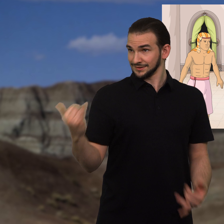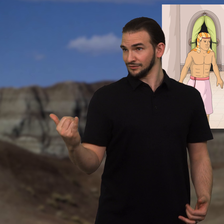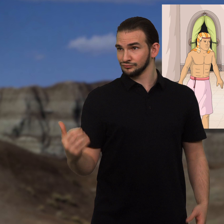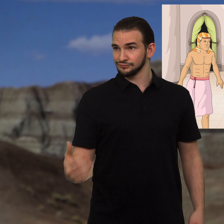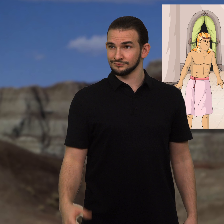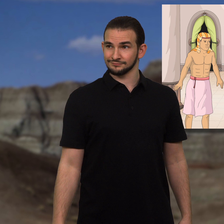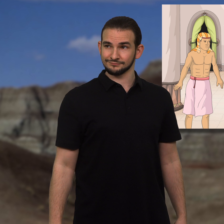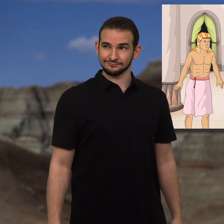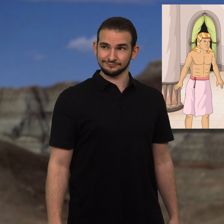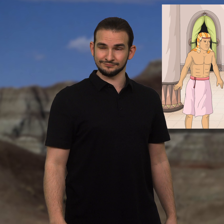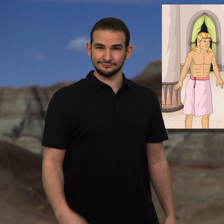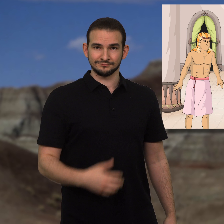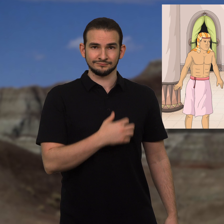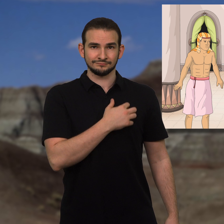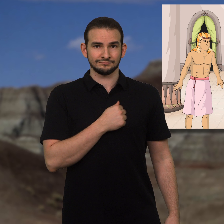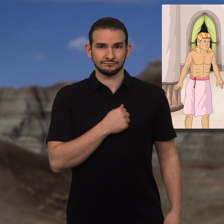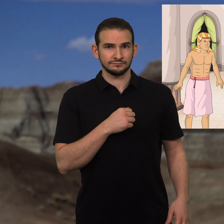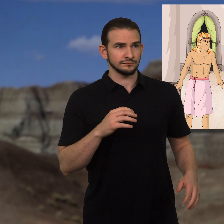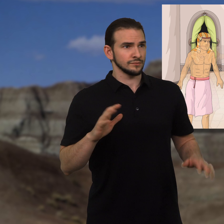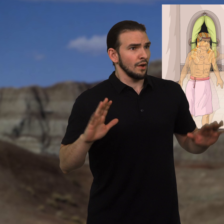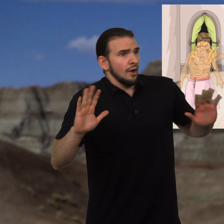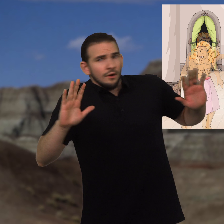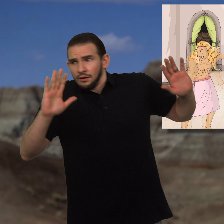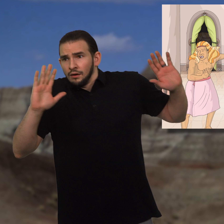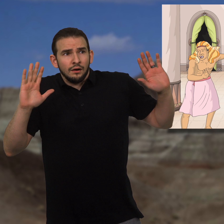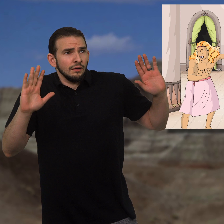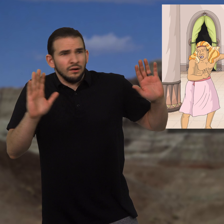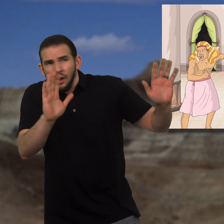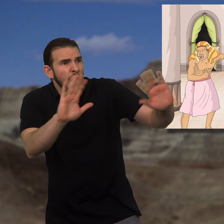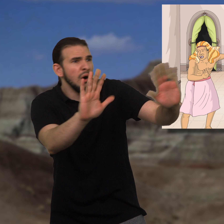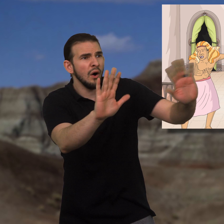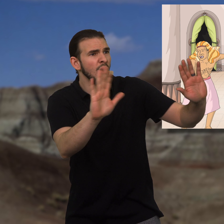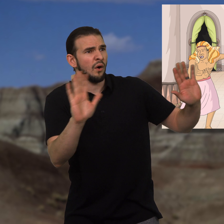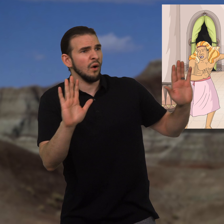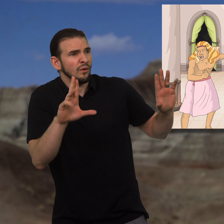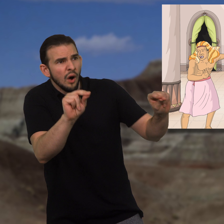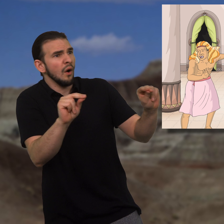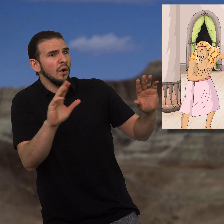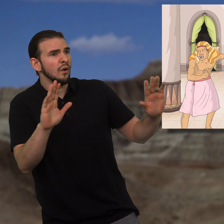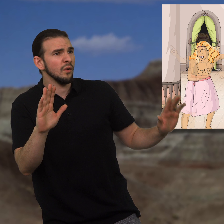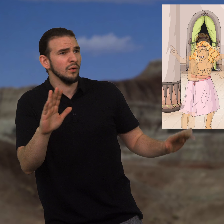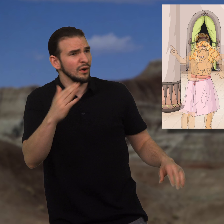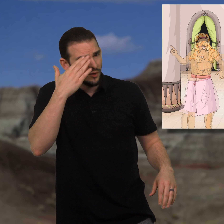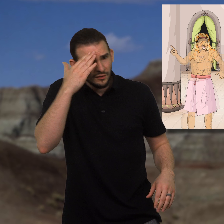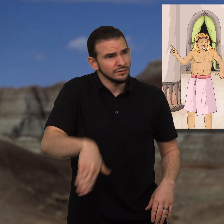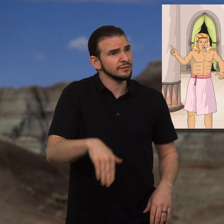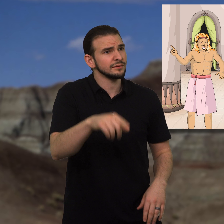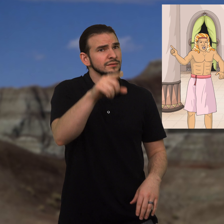But he refused.